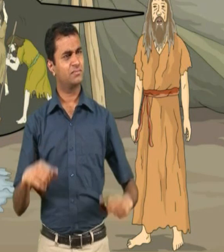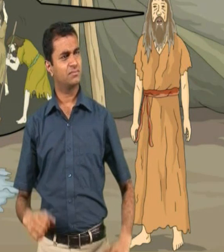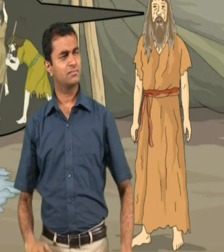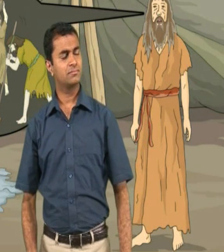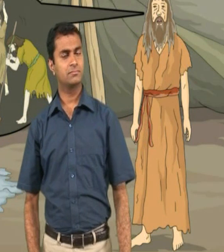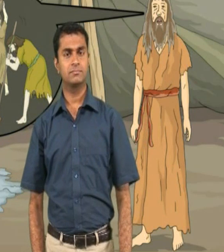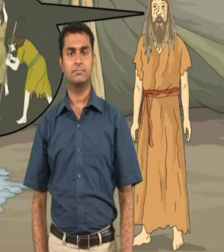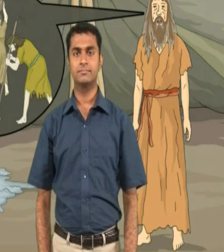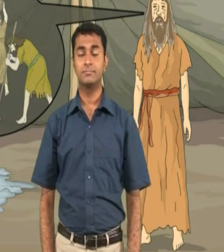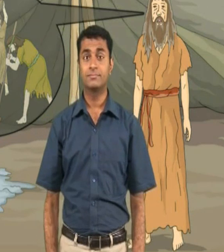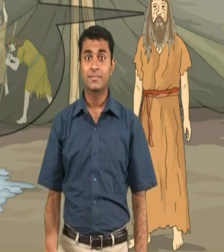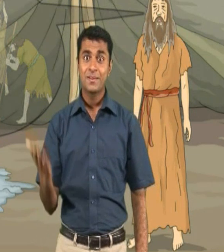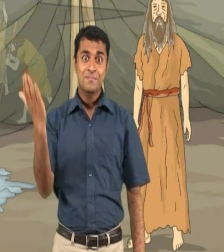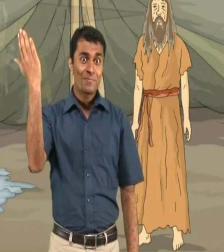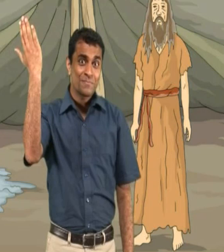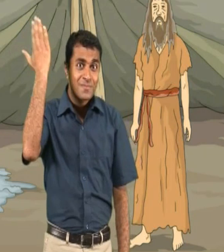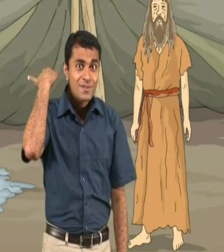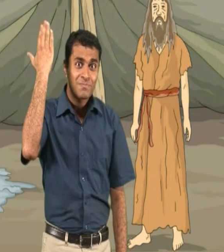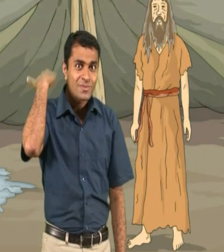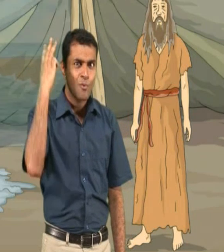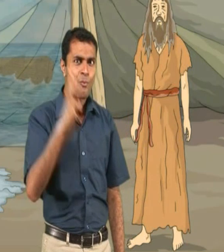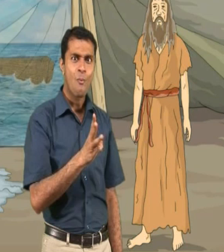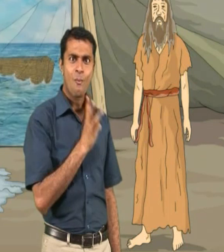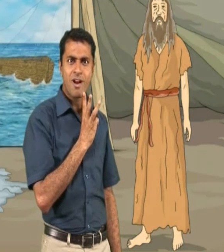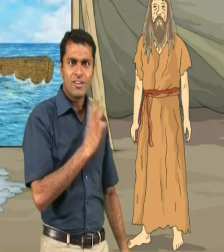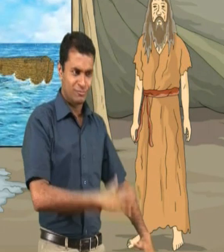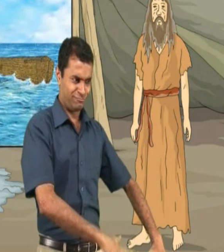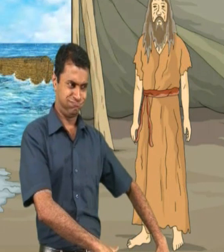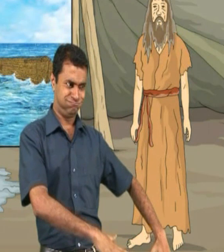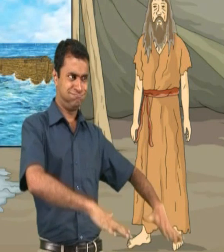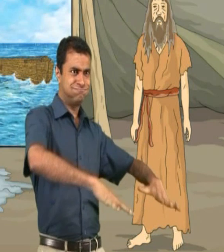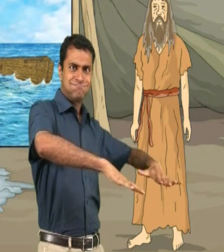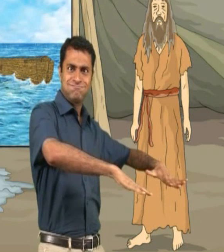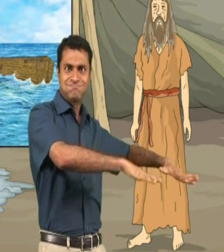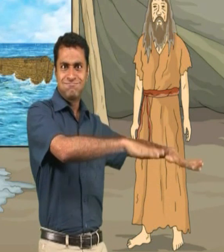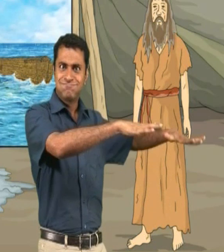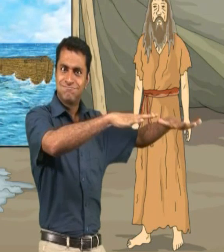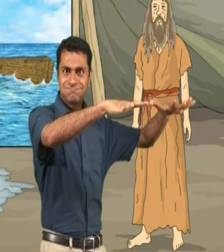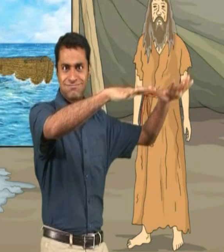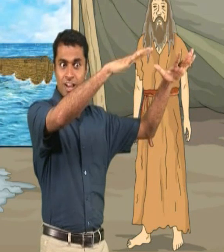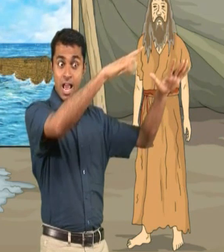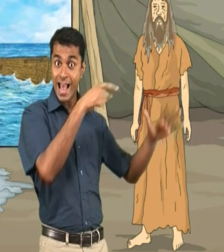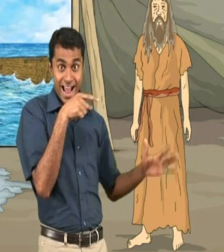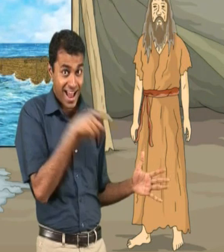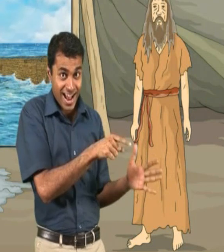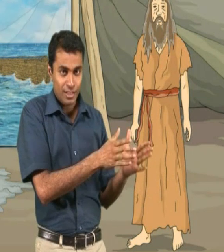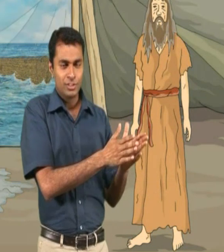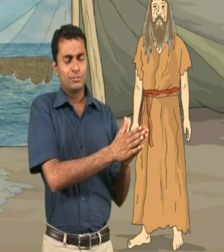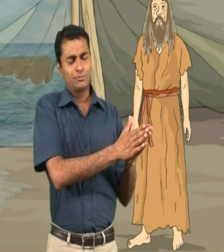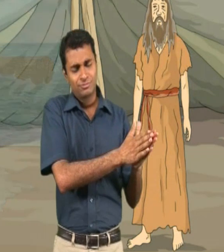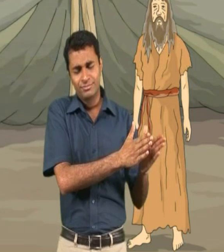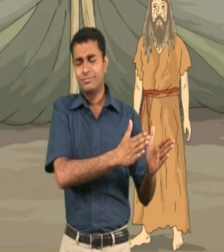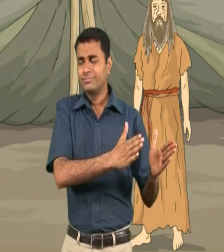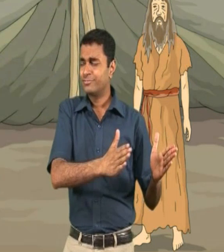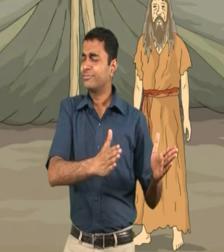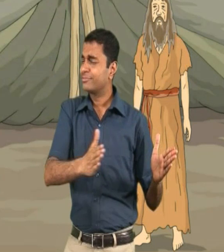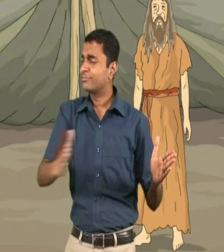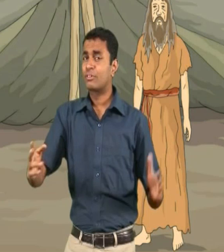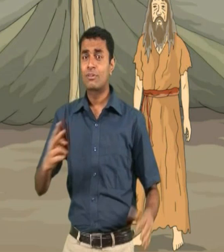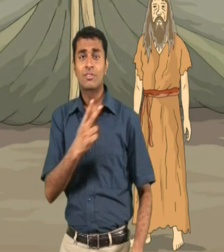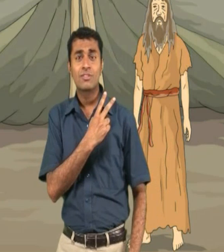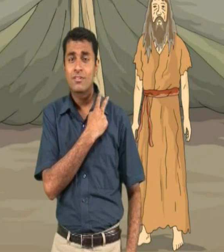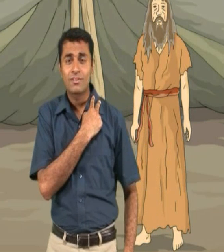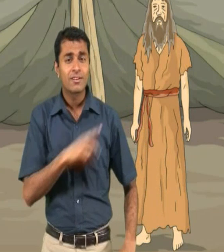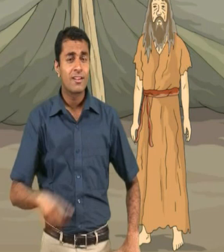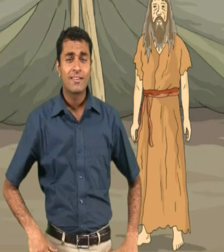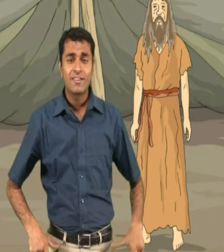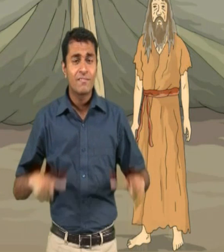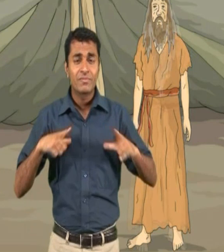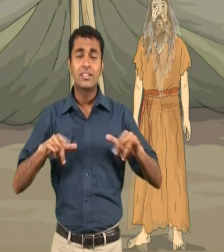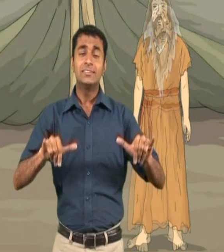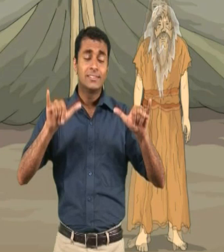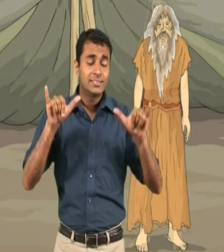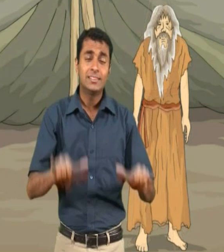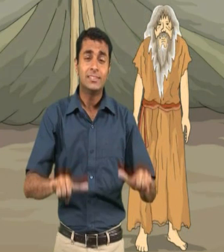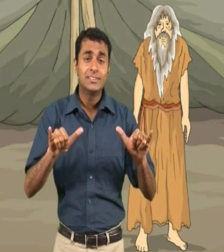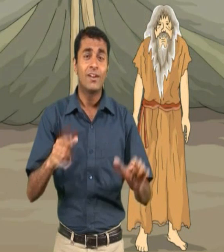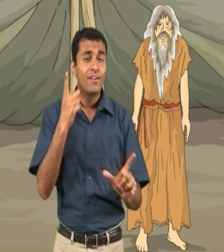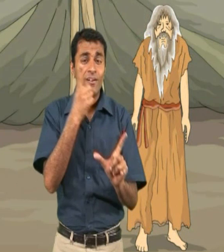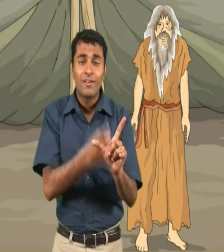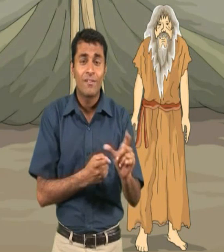After the flood, Noah lived 350 years.